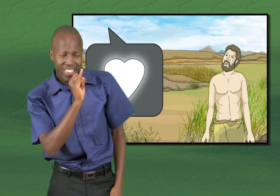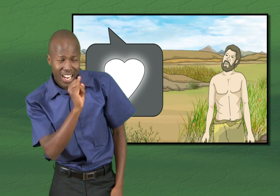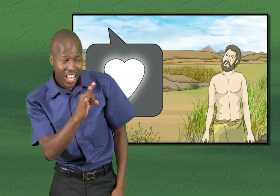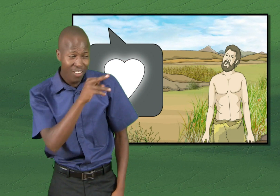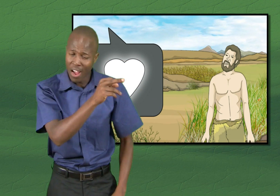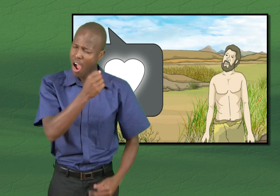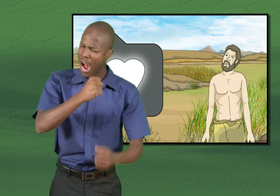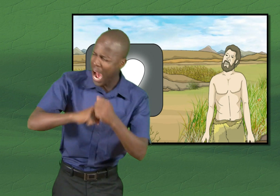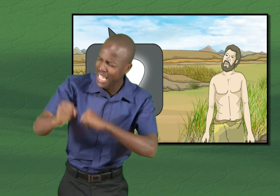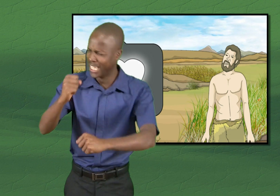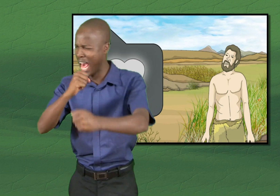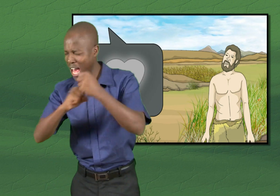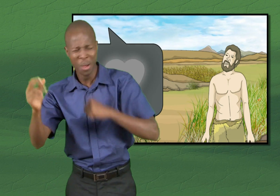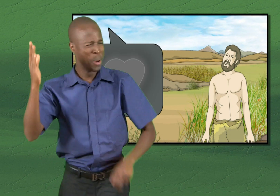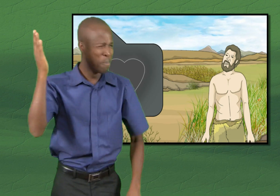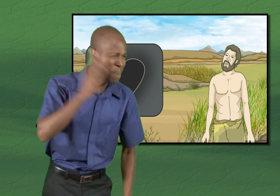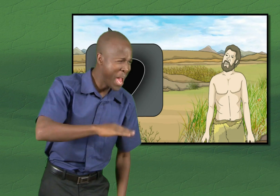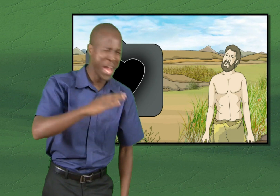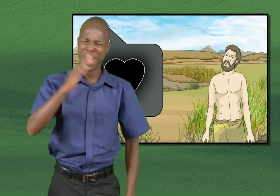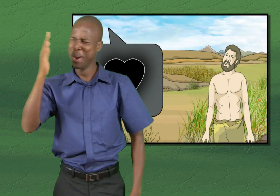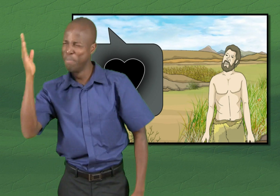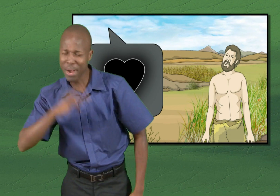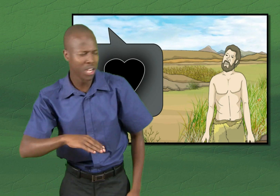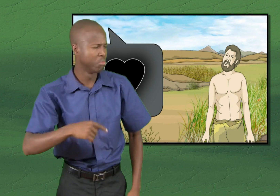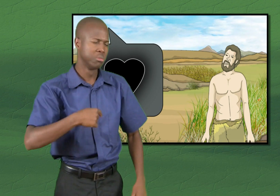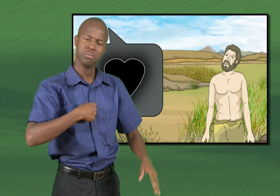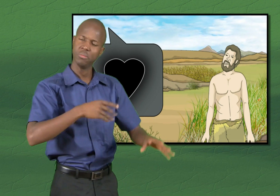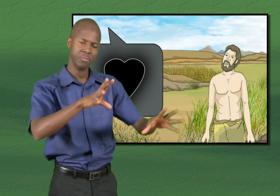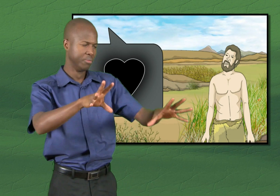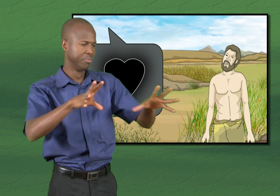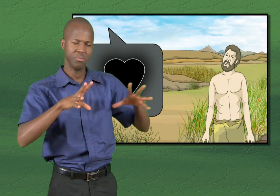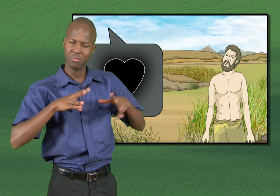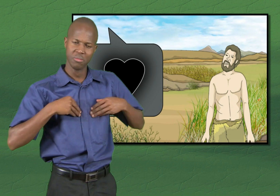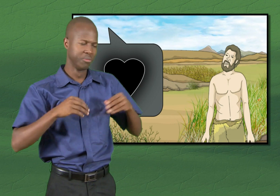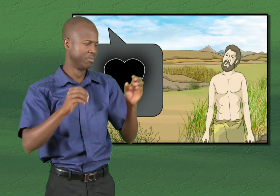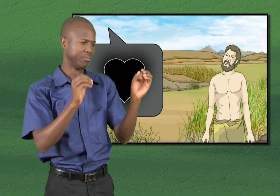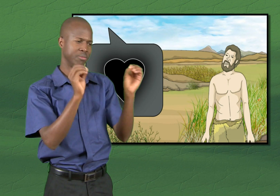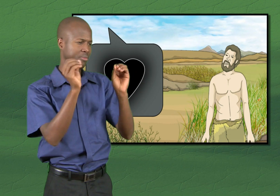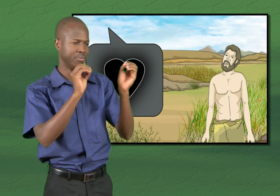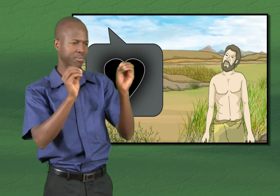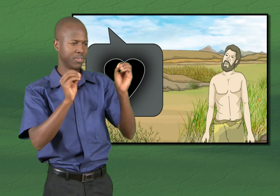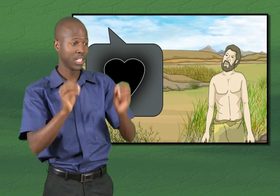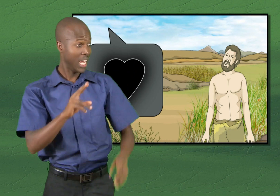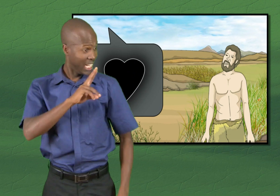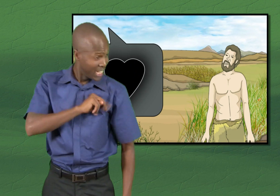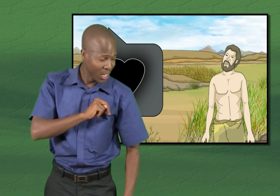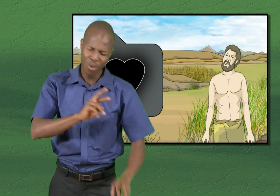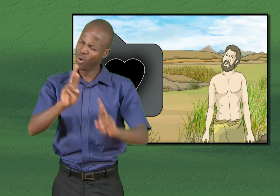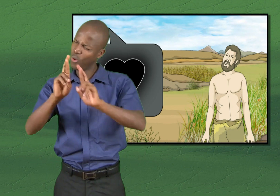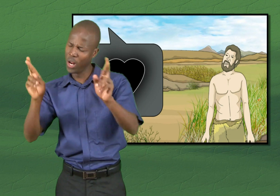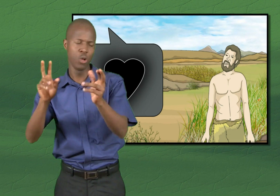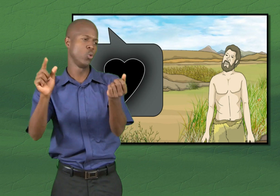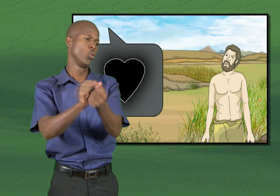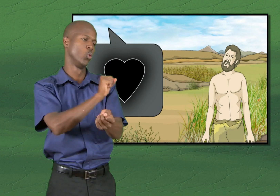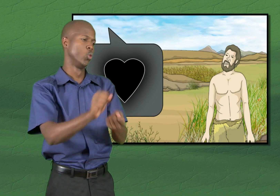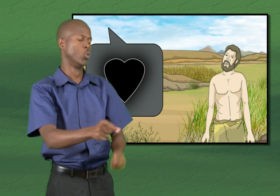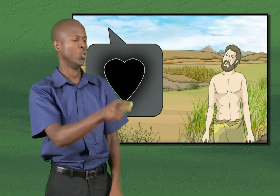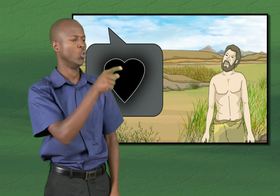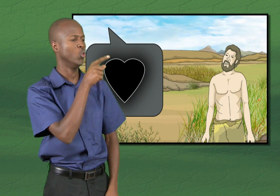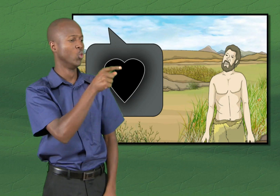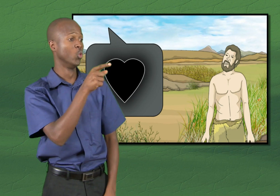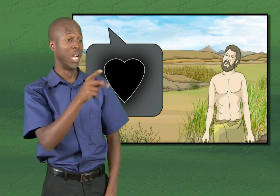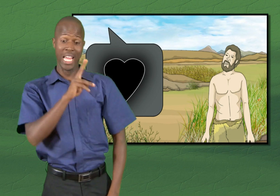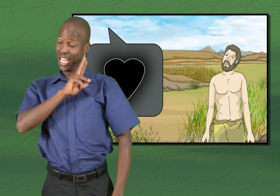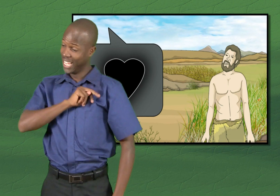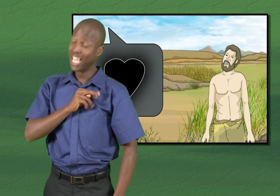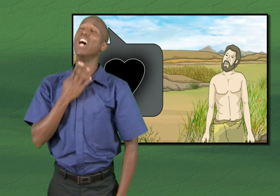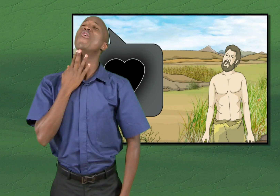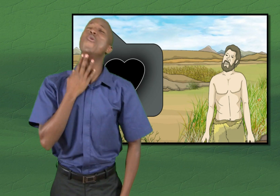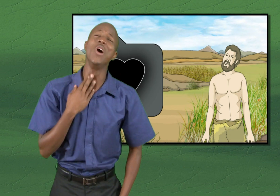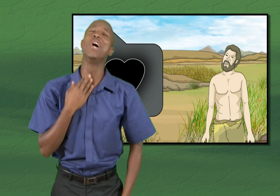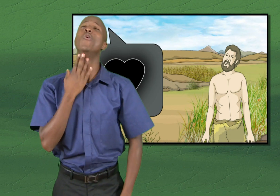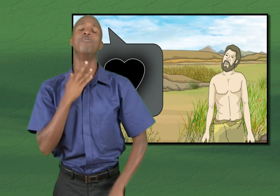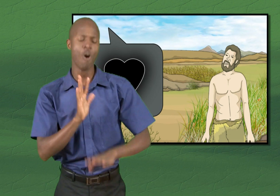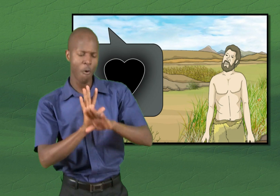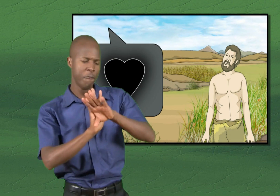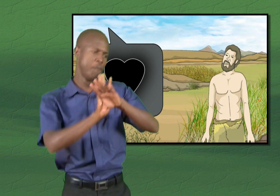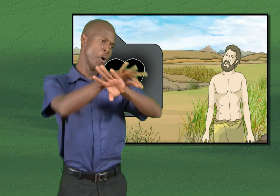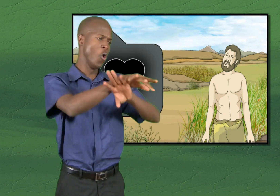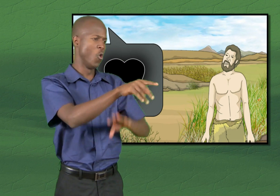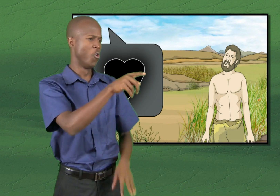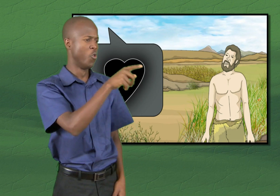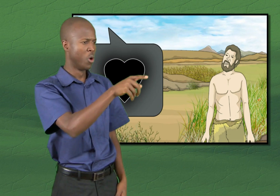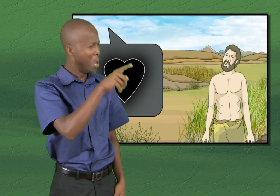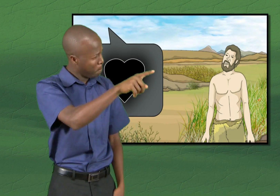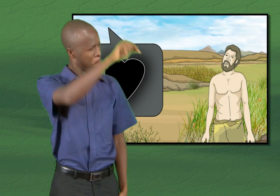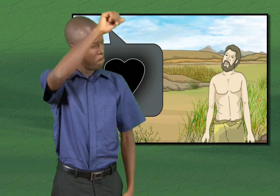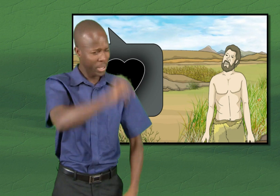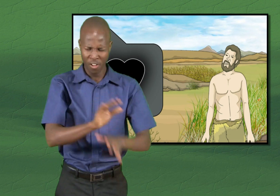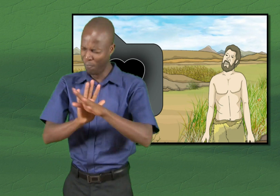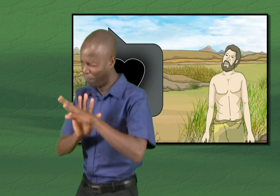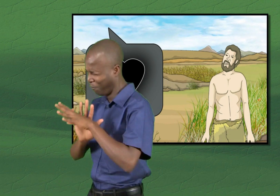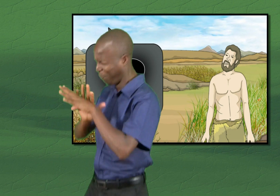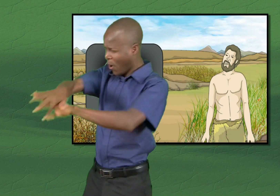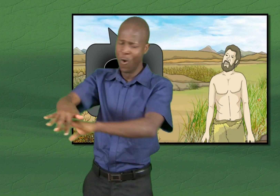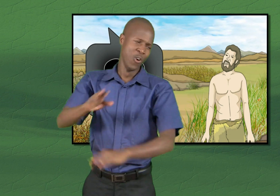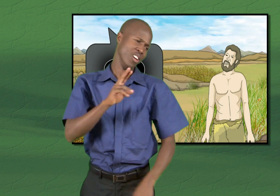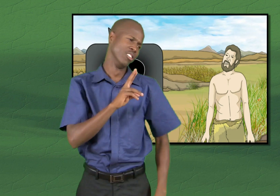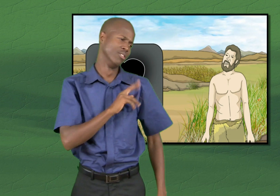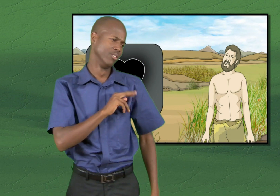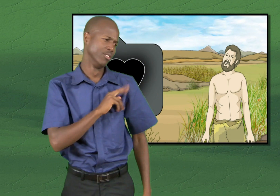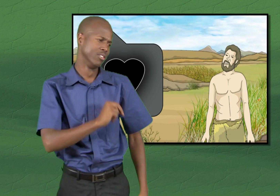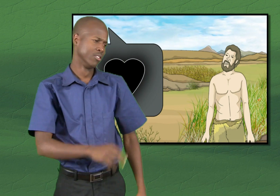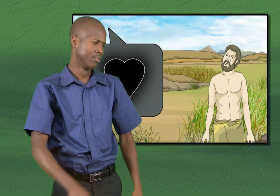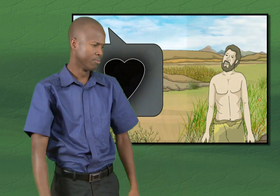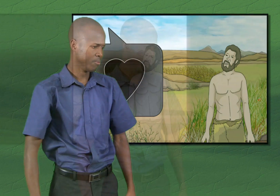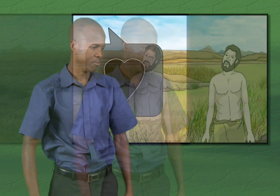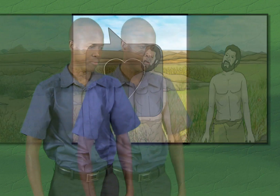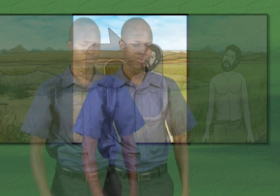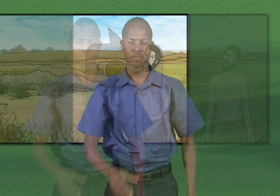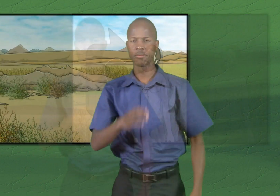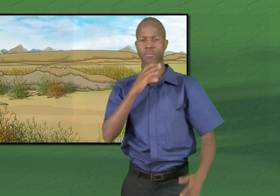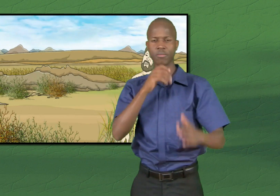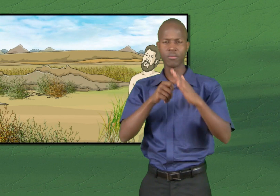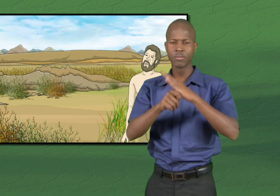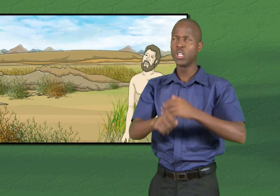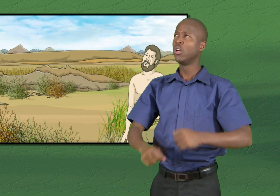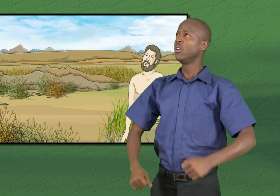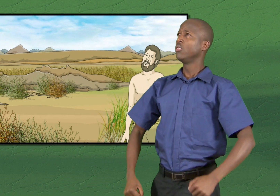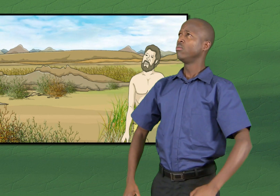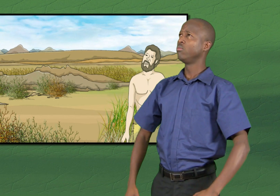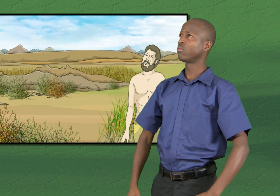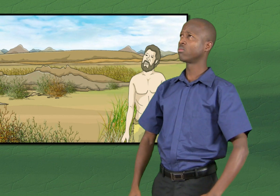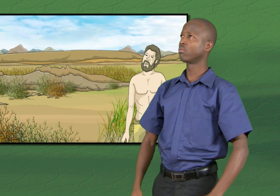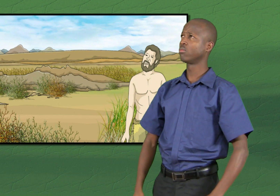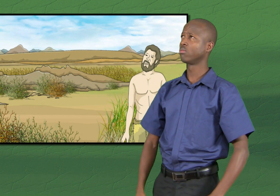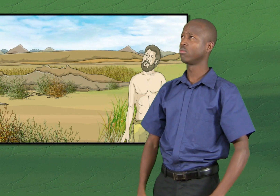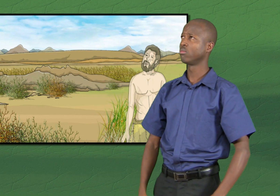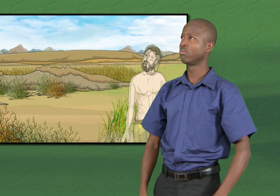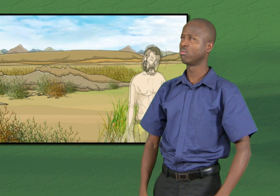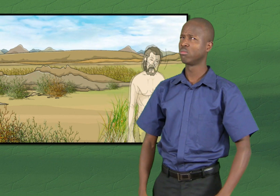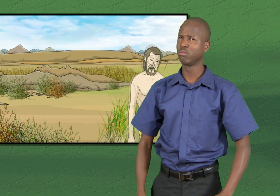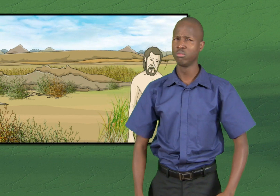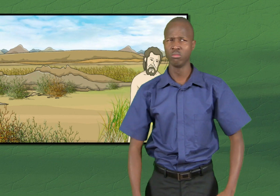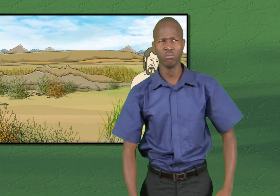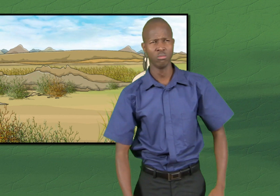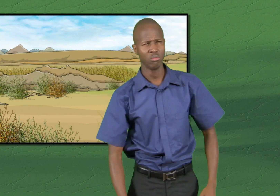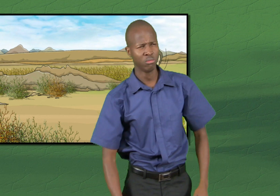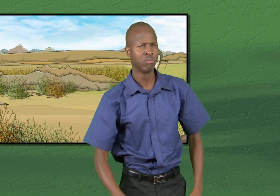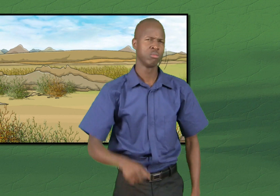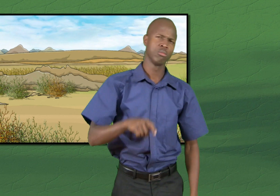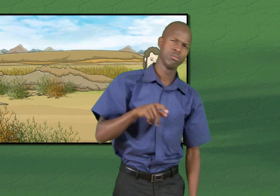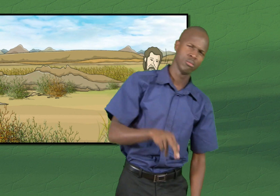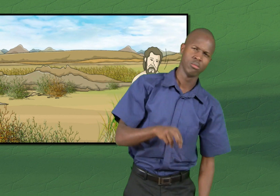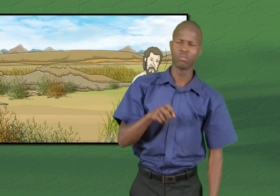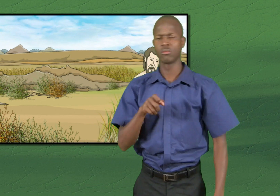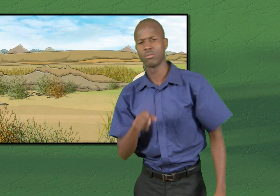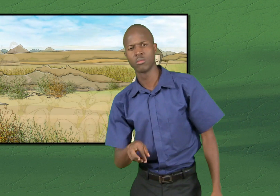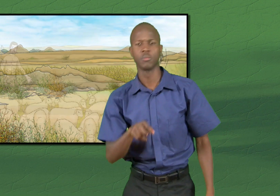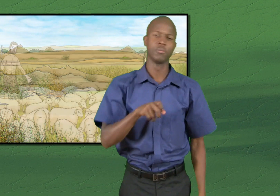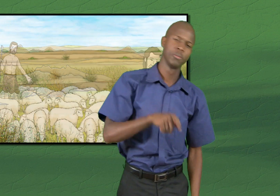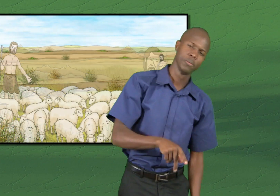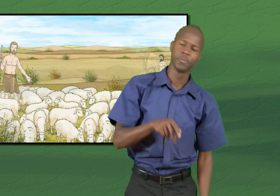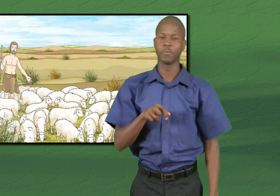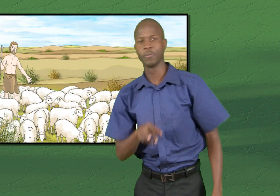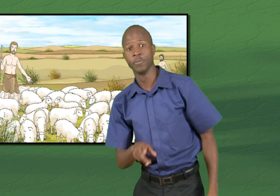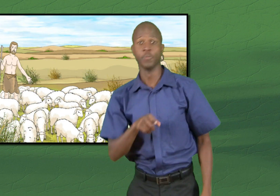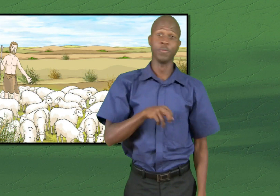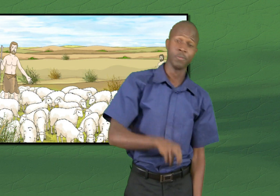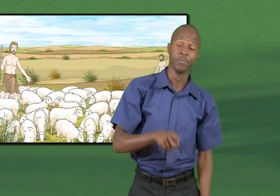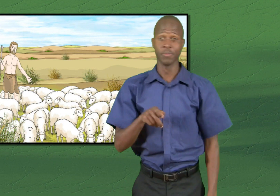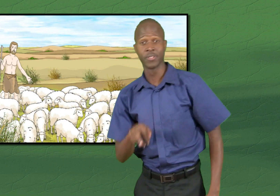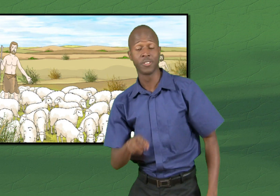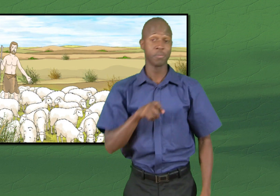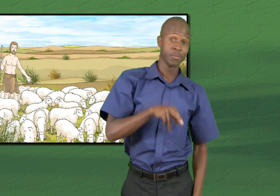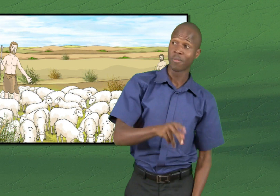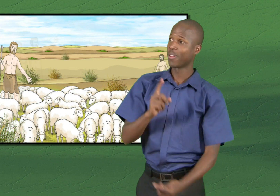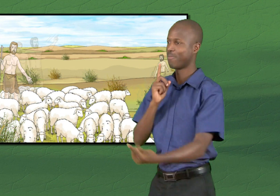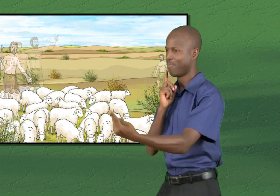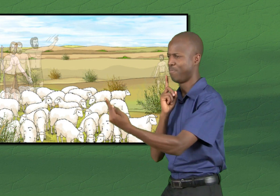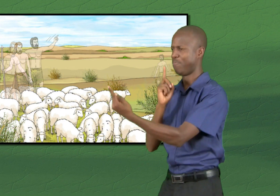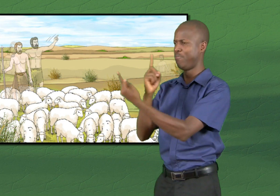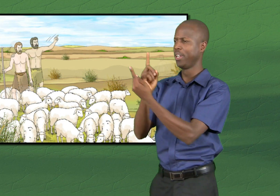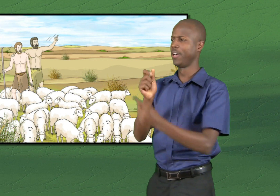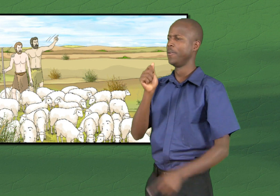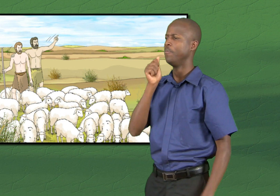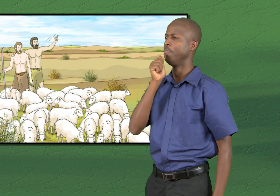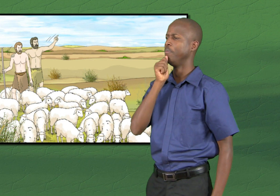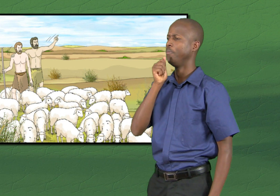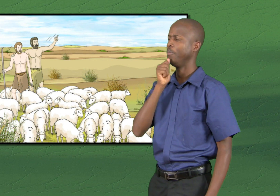But if you refuse to do what is right, sin is crouching at your door; it desires you, but you must master it.”